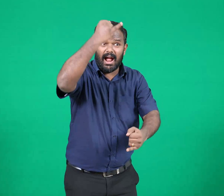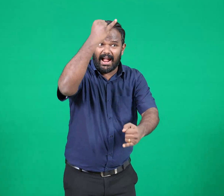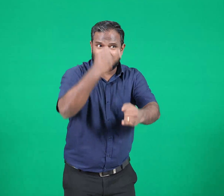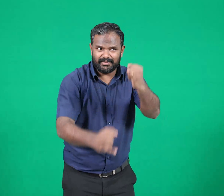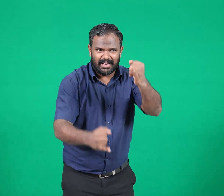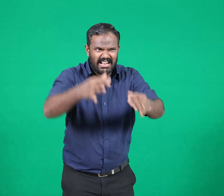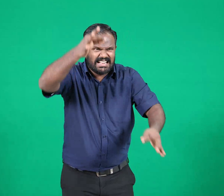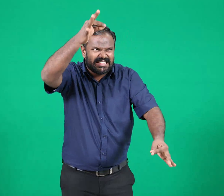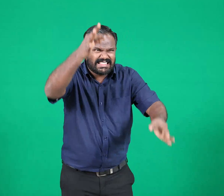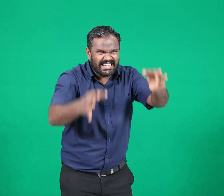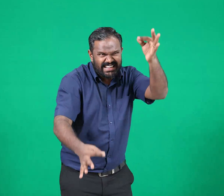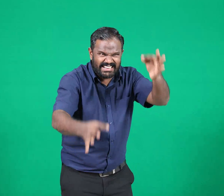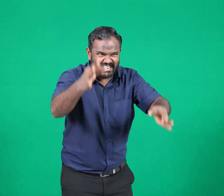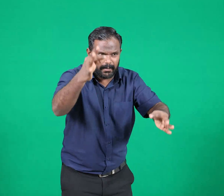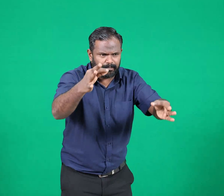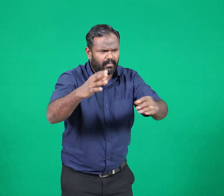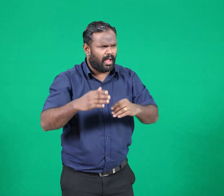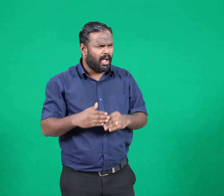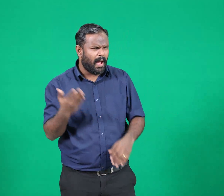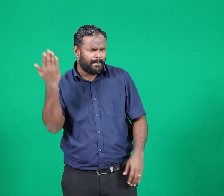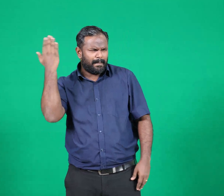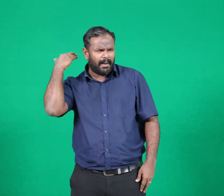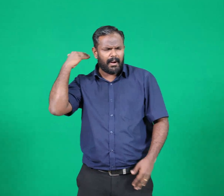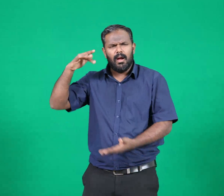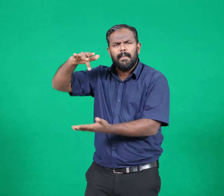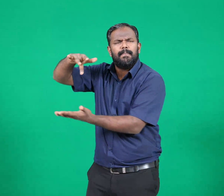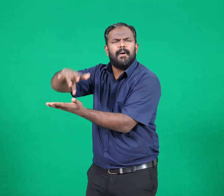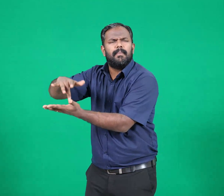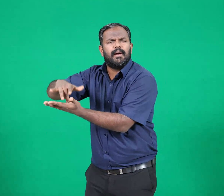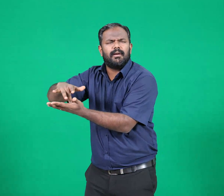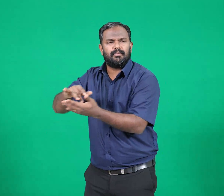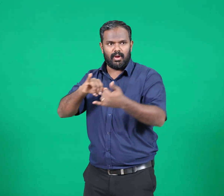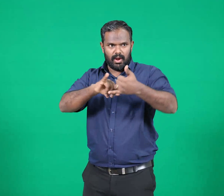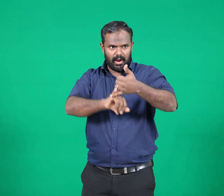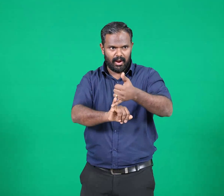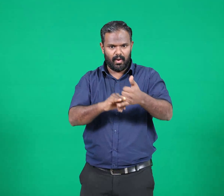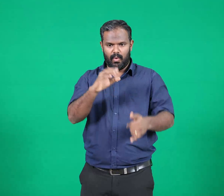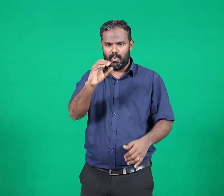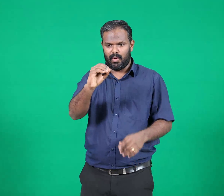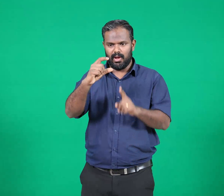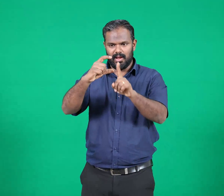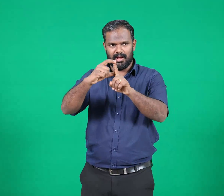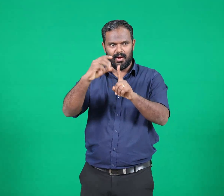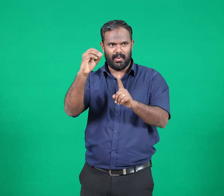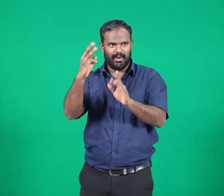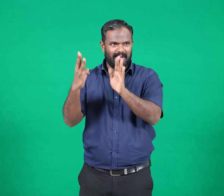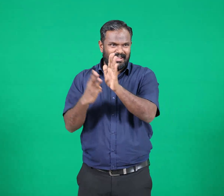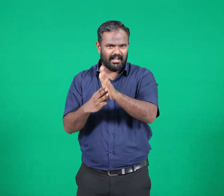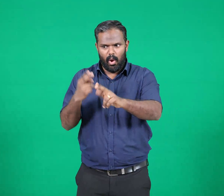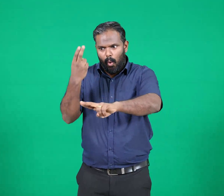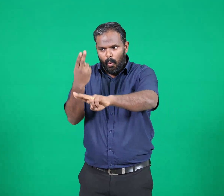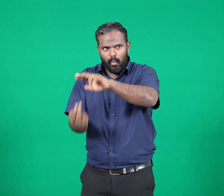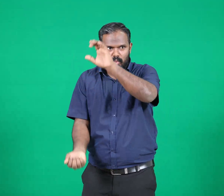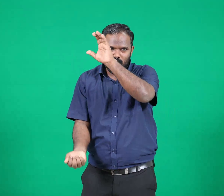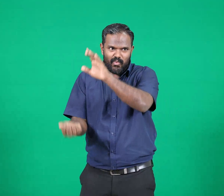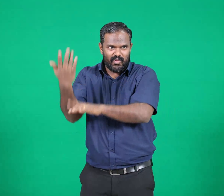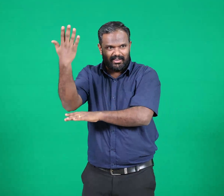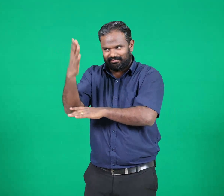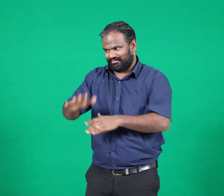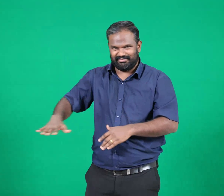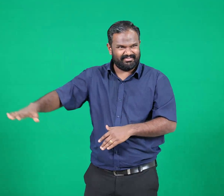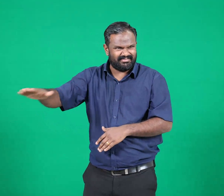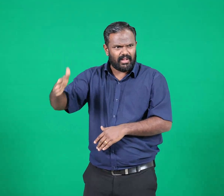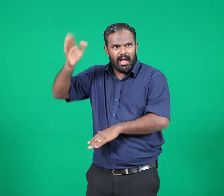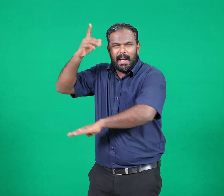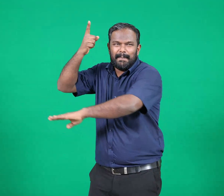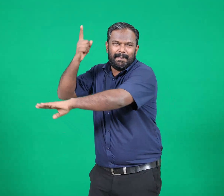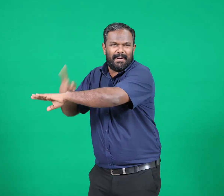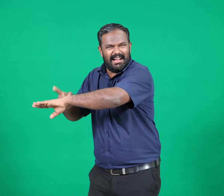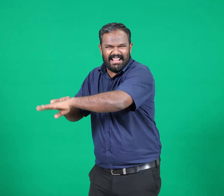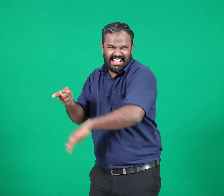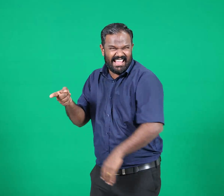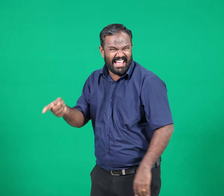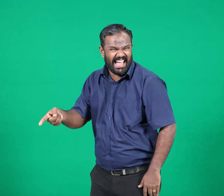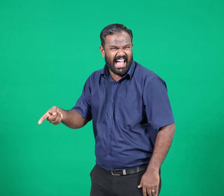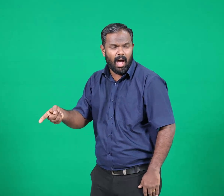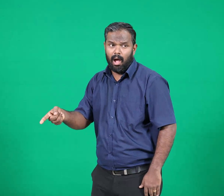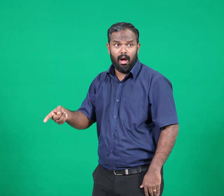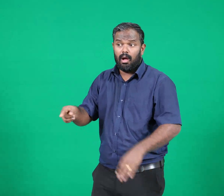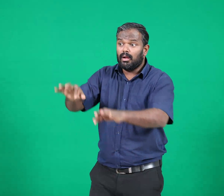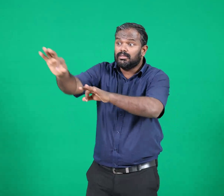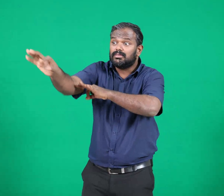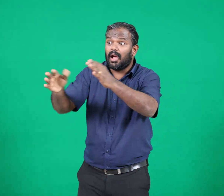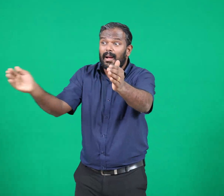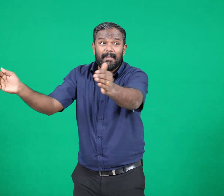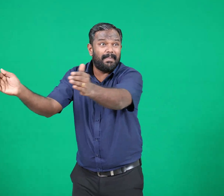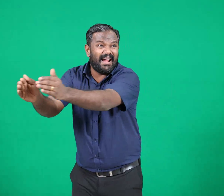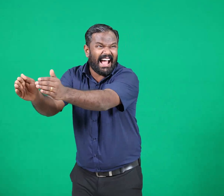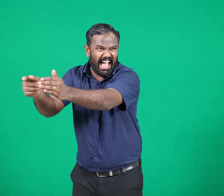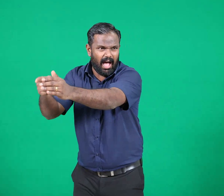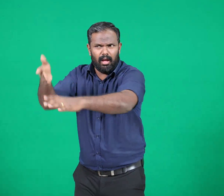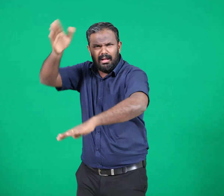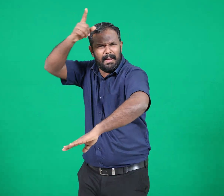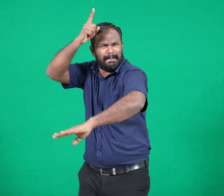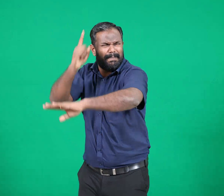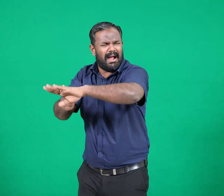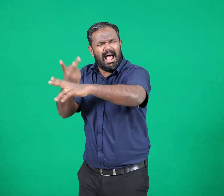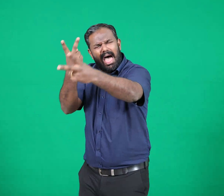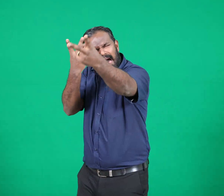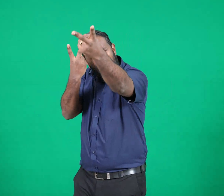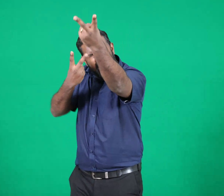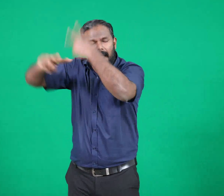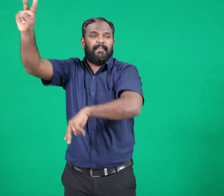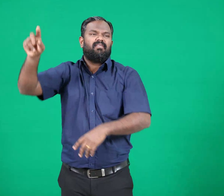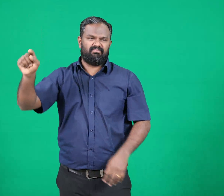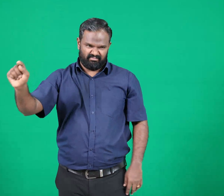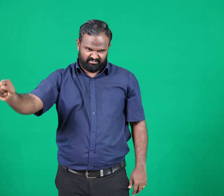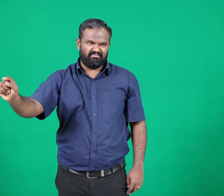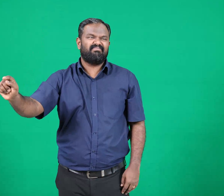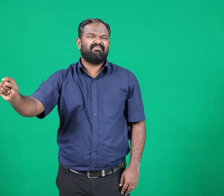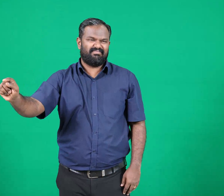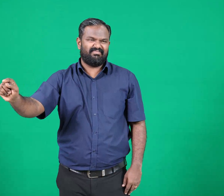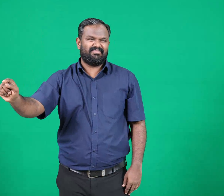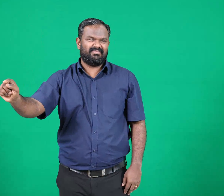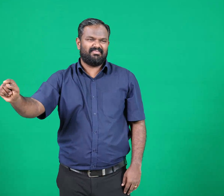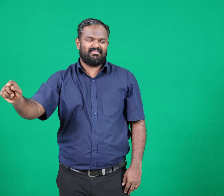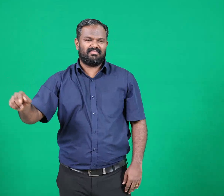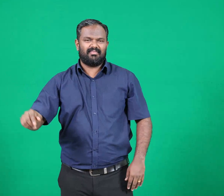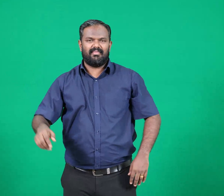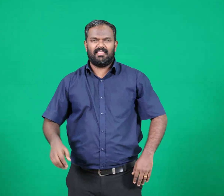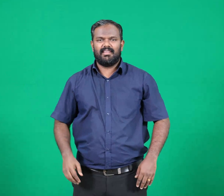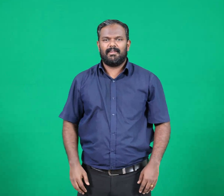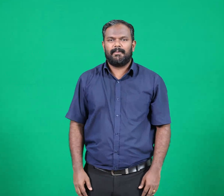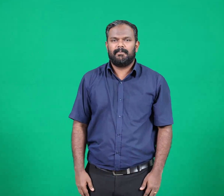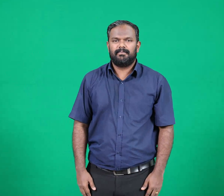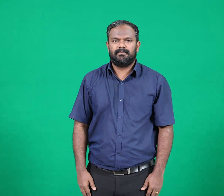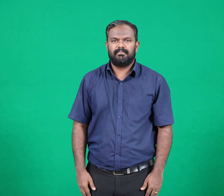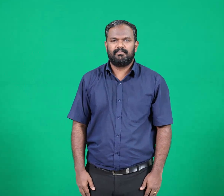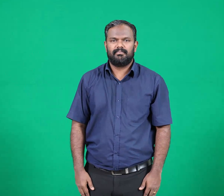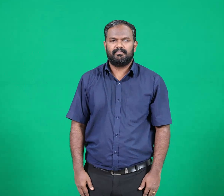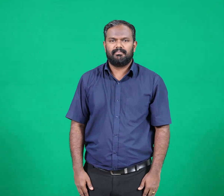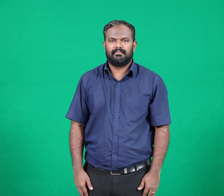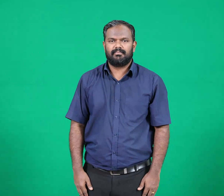I tell you, it will be more bearable on that day for Sodom than for that town.